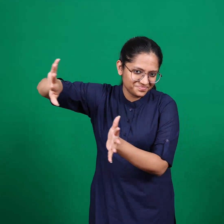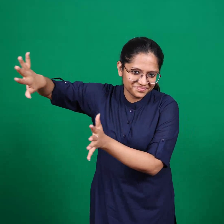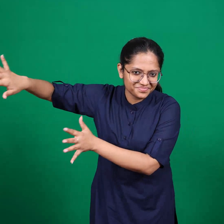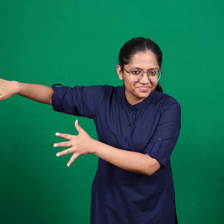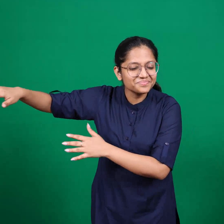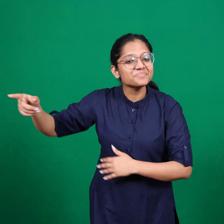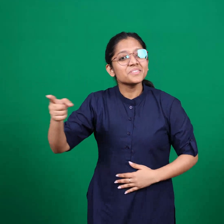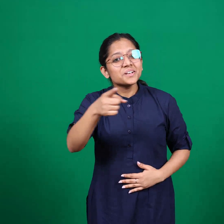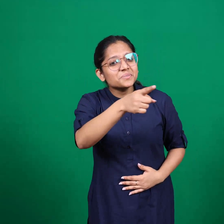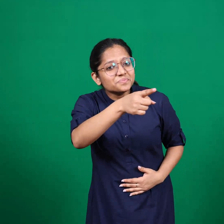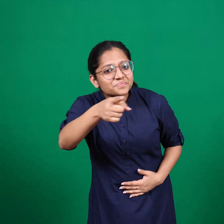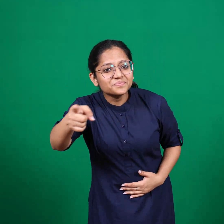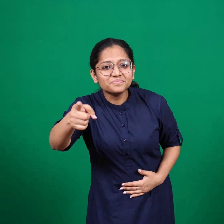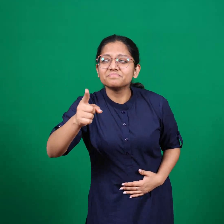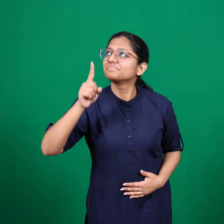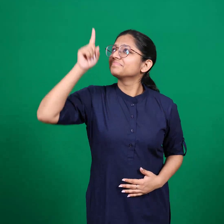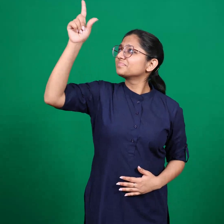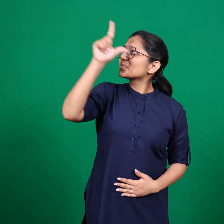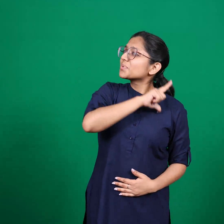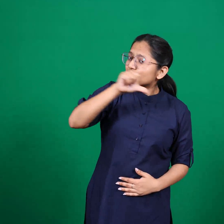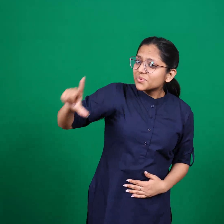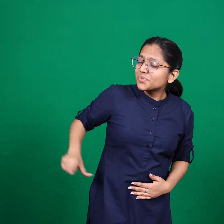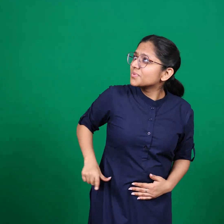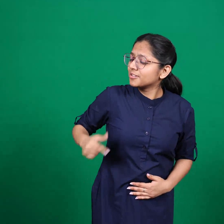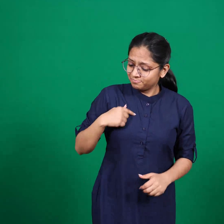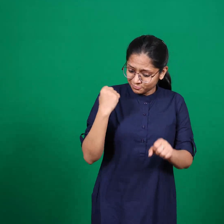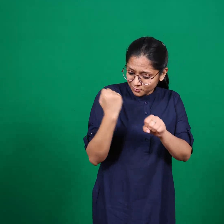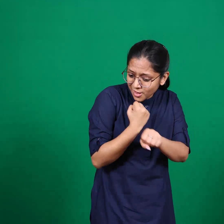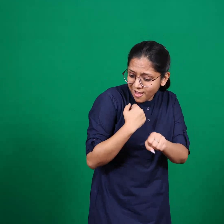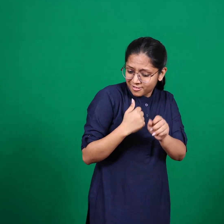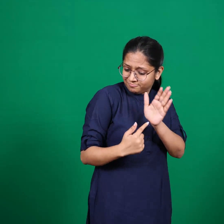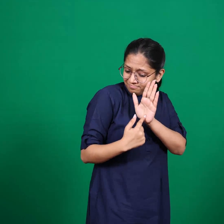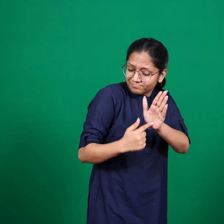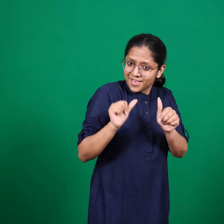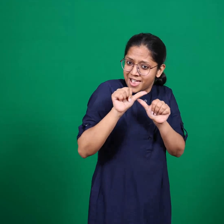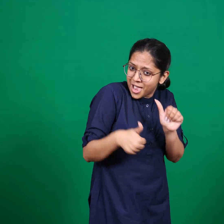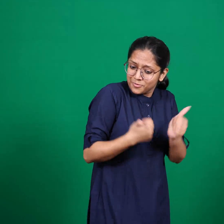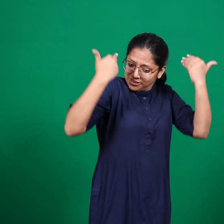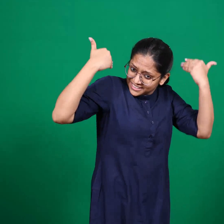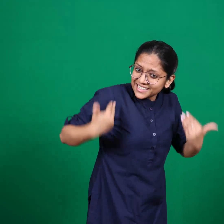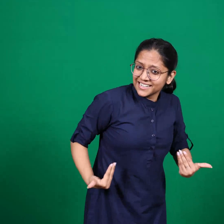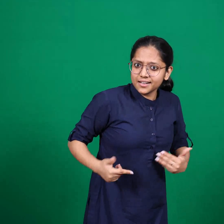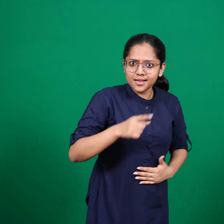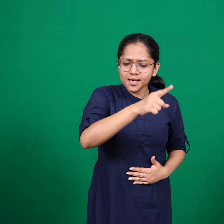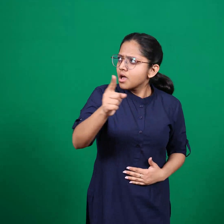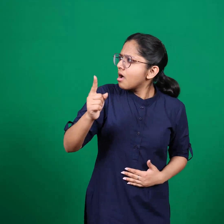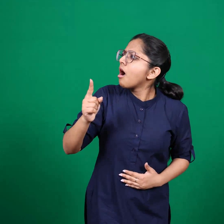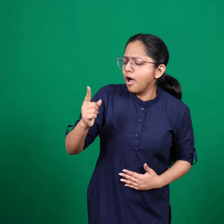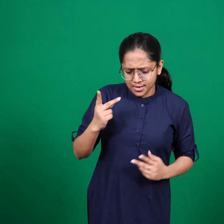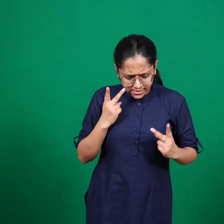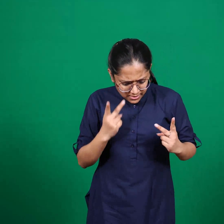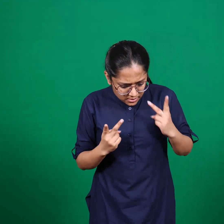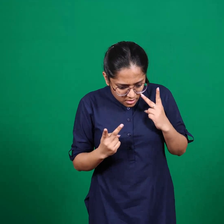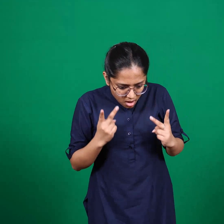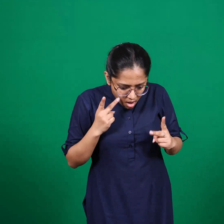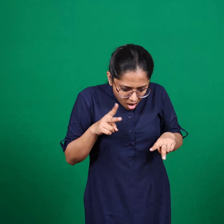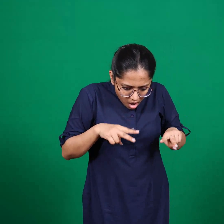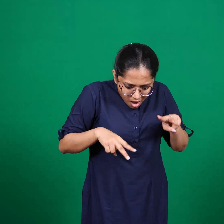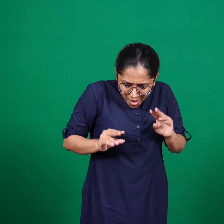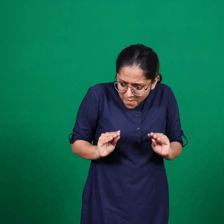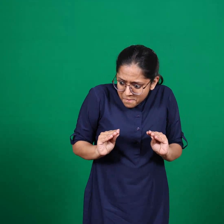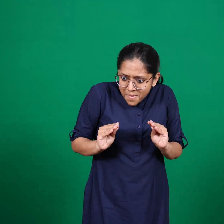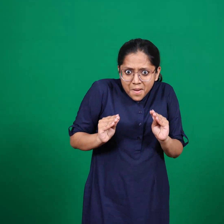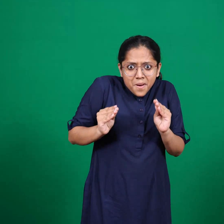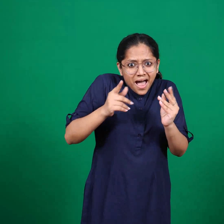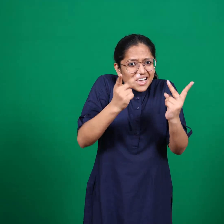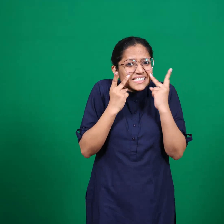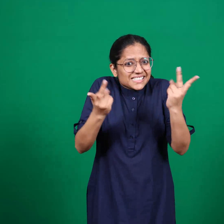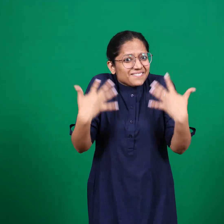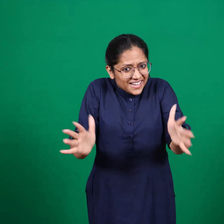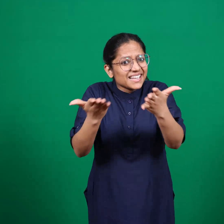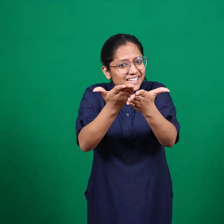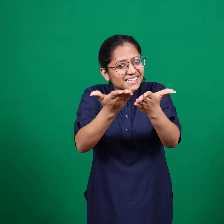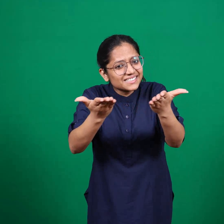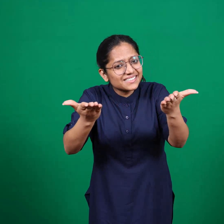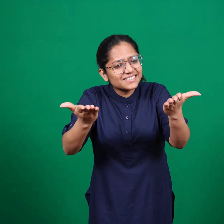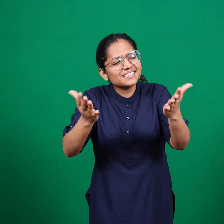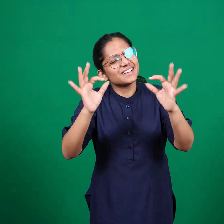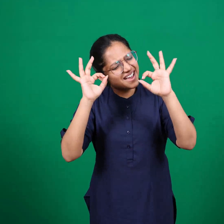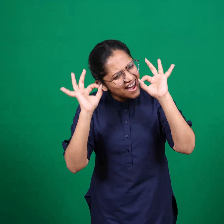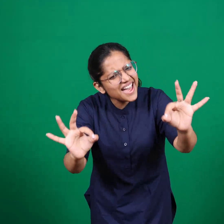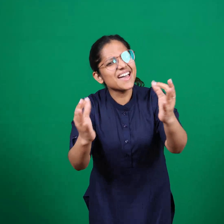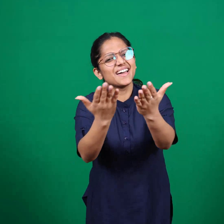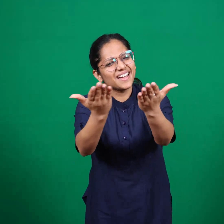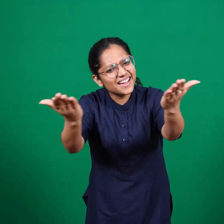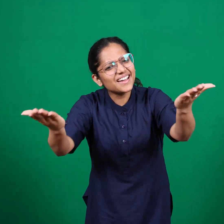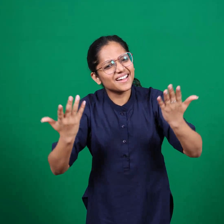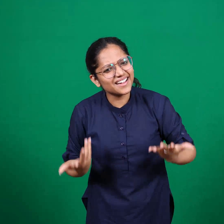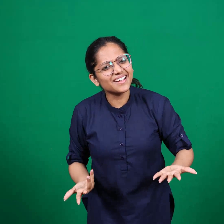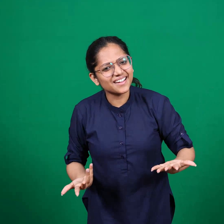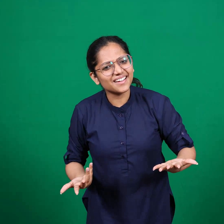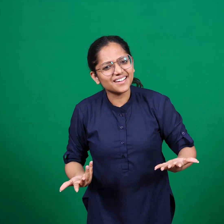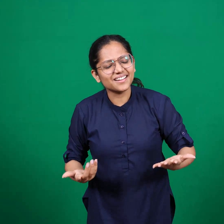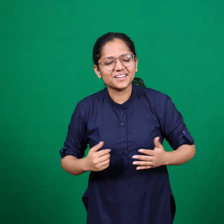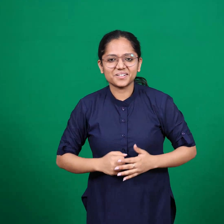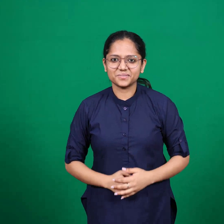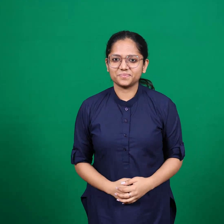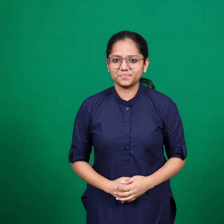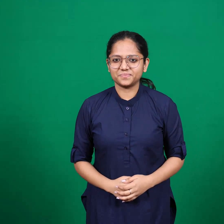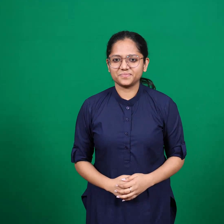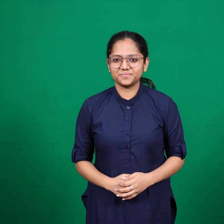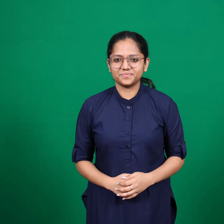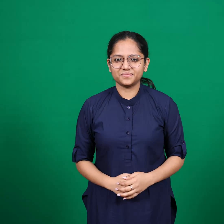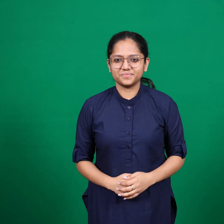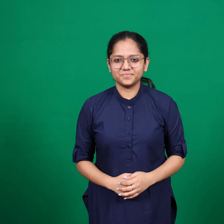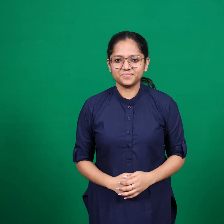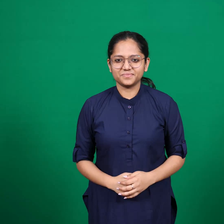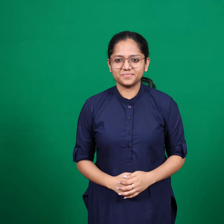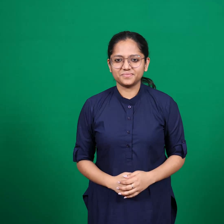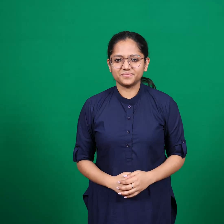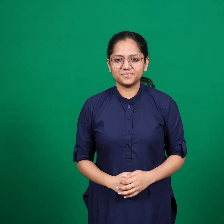For you are the seal of my apostleship in the Lord.